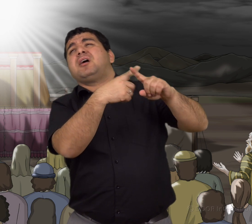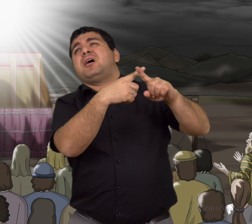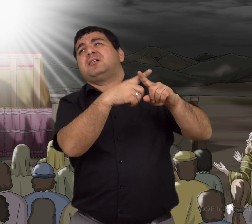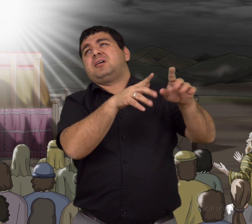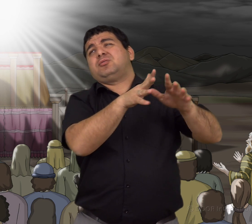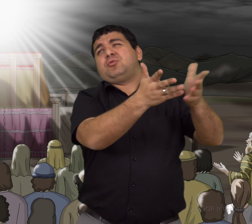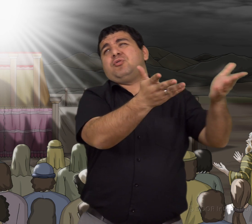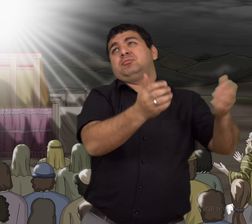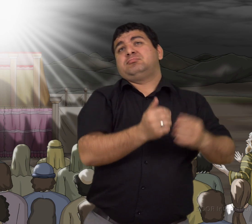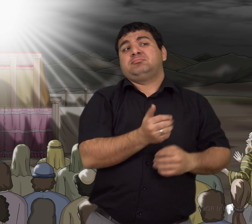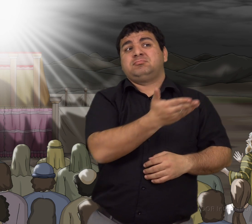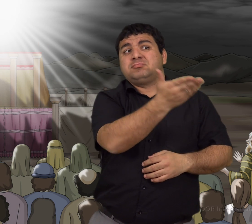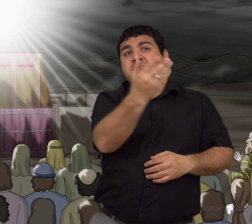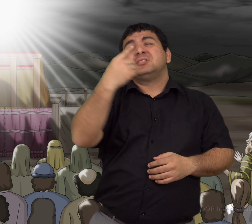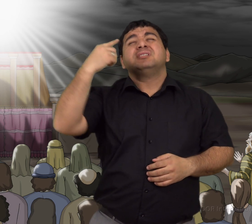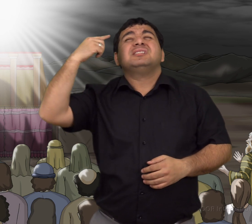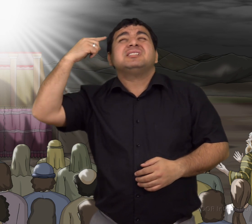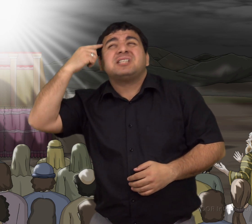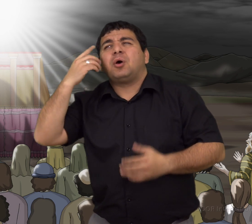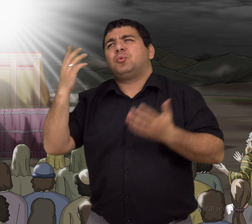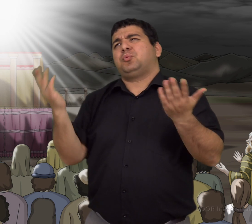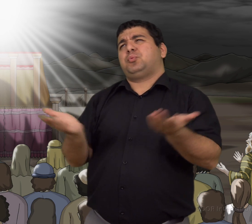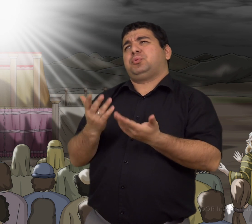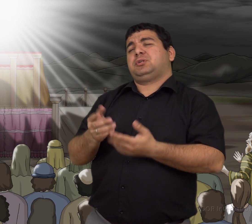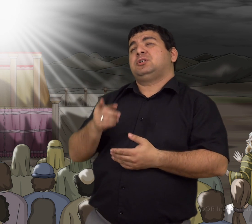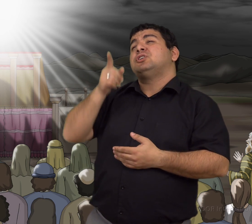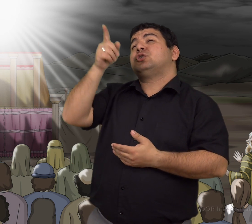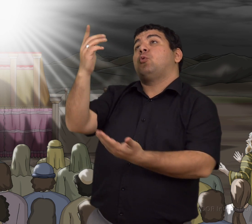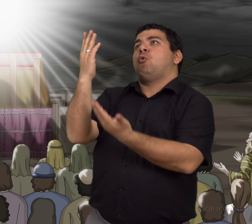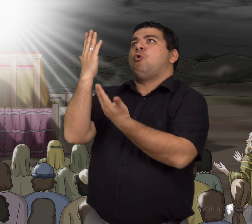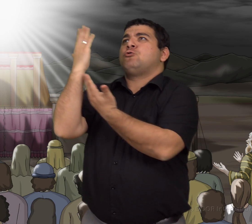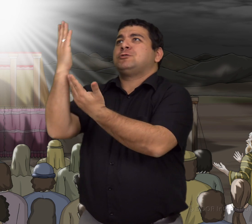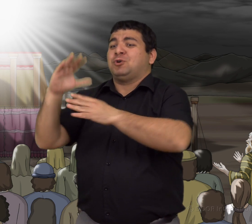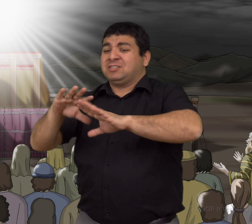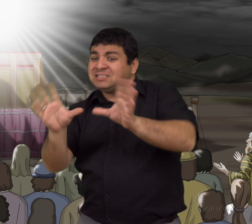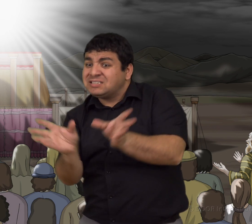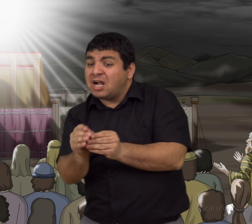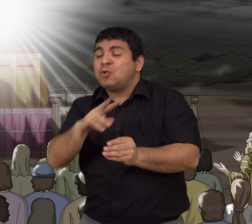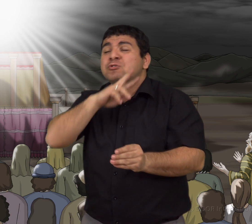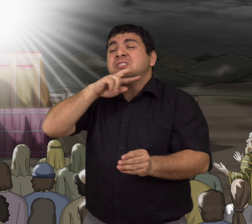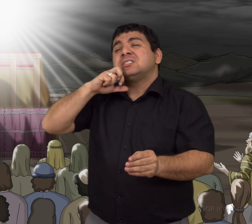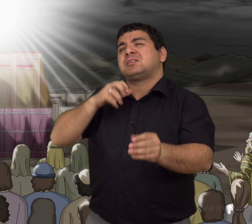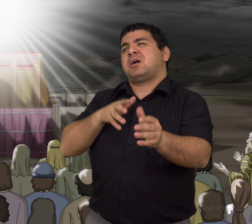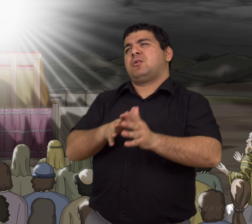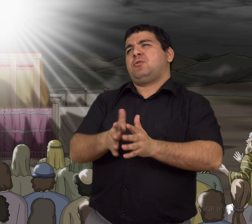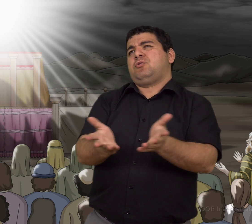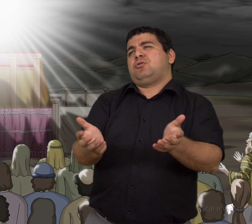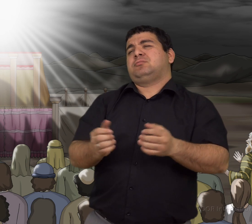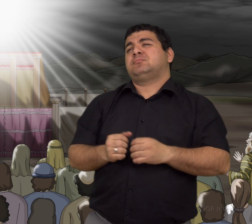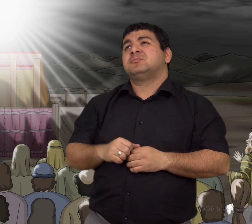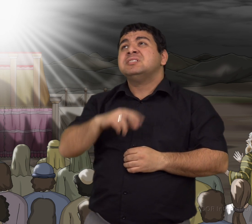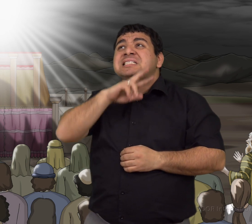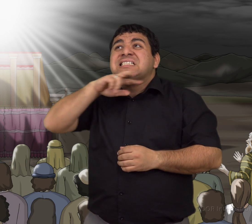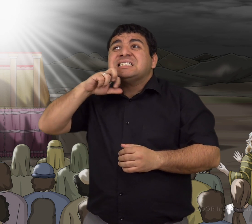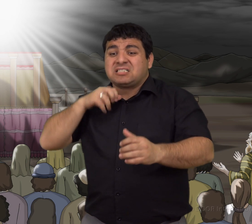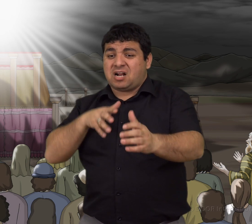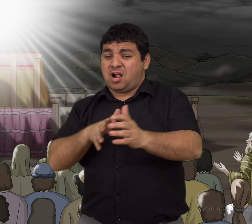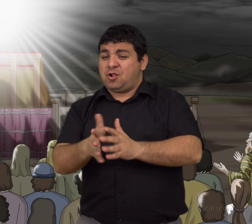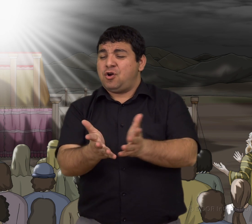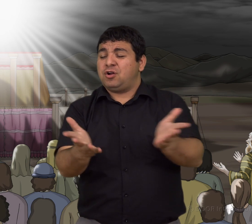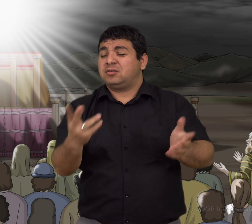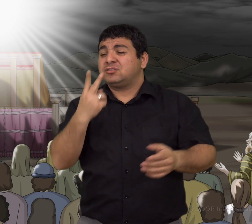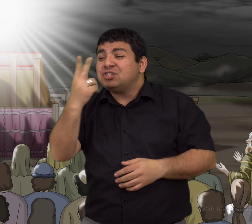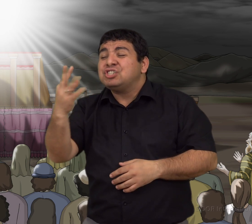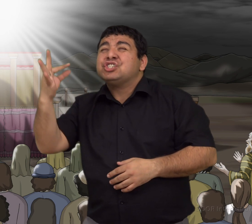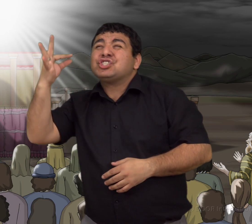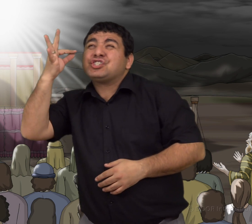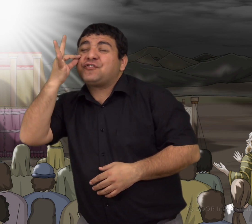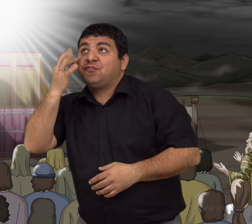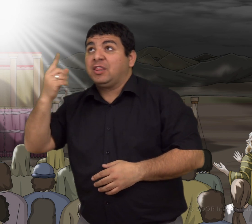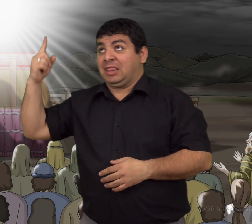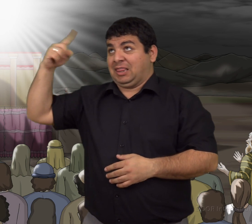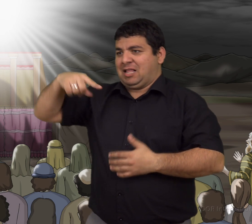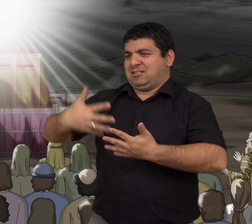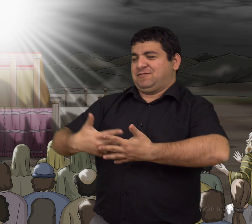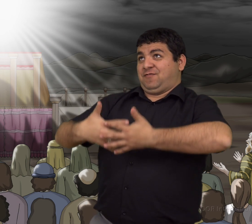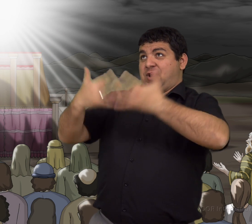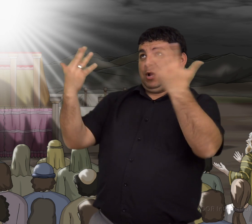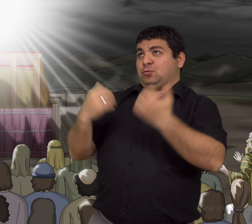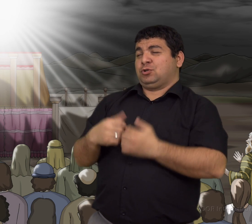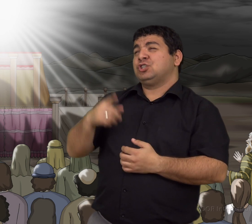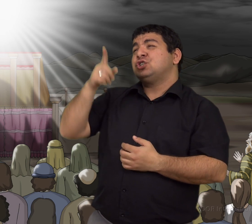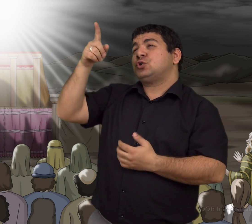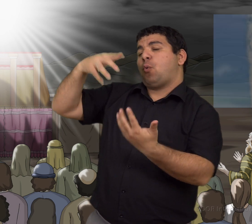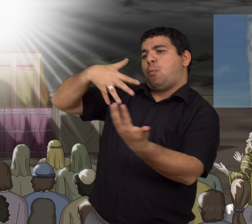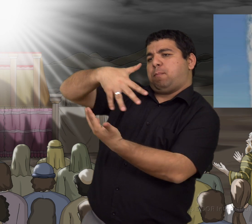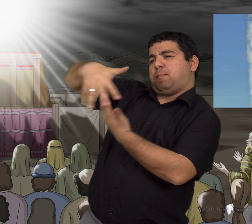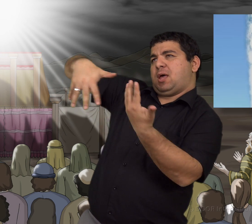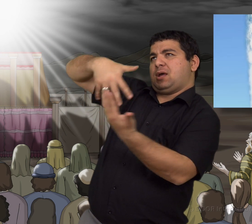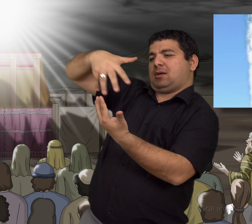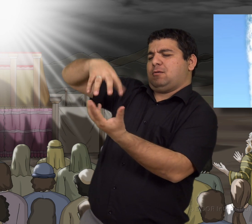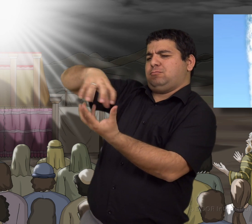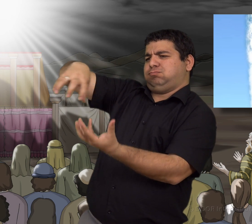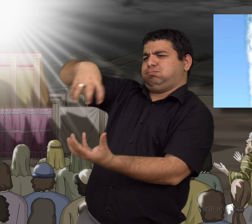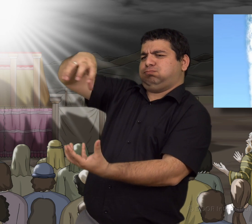And they will tell it to the inhabitants of this land.